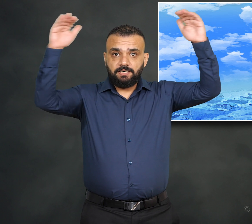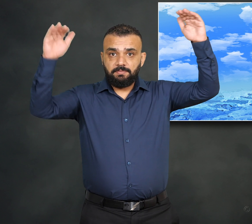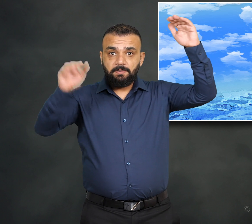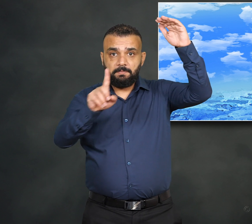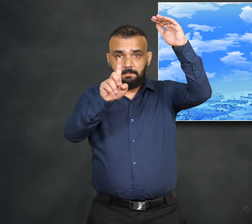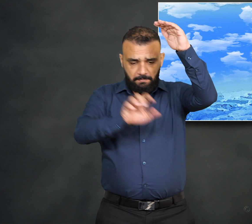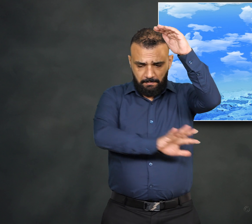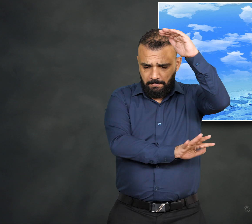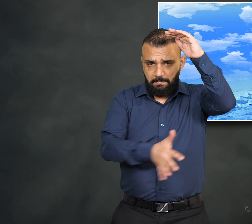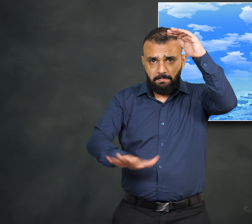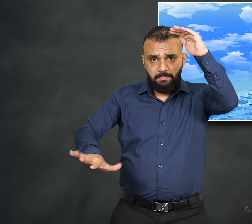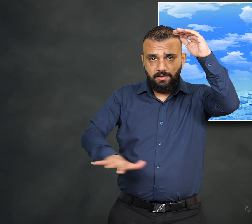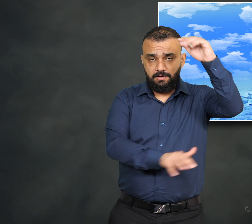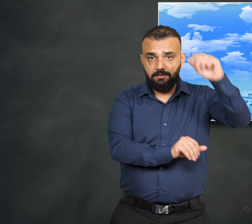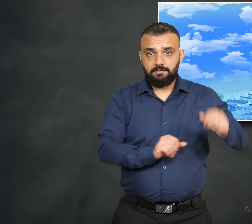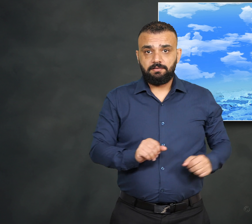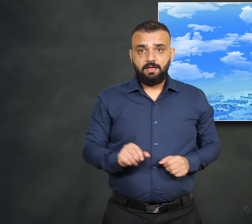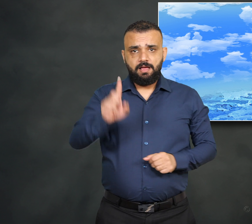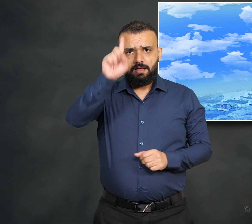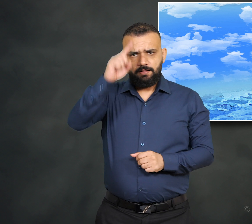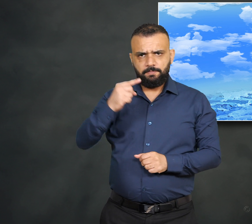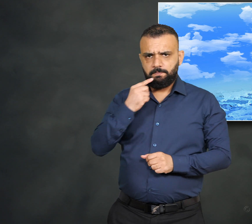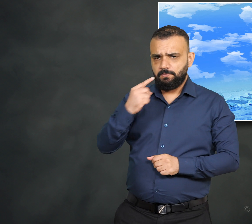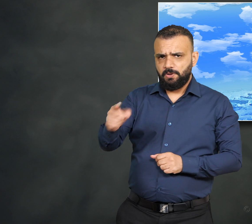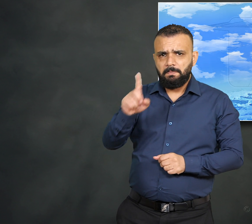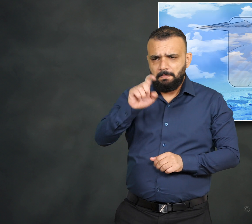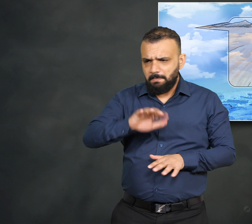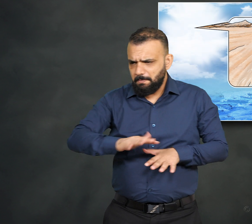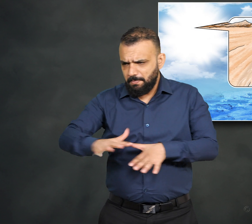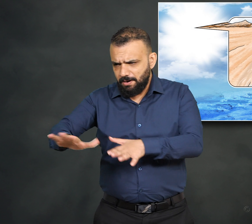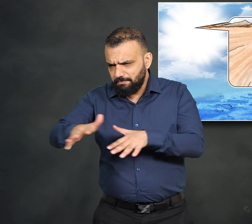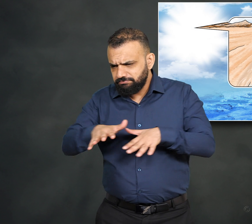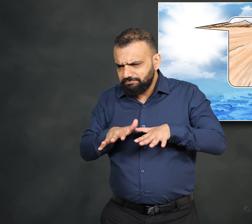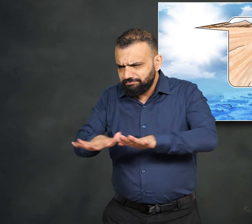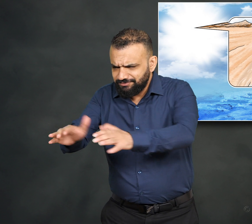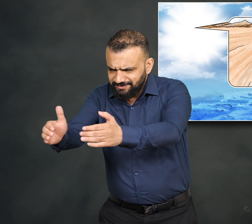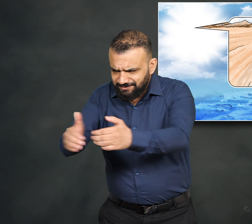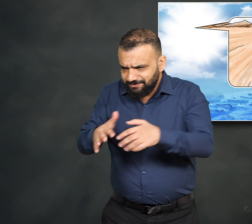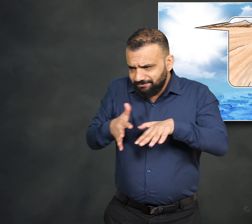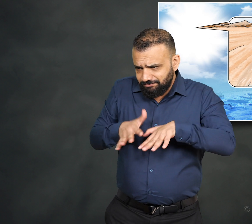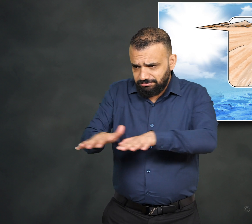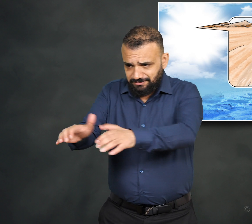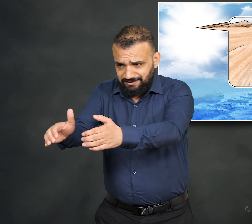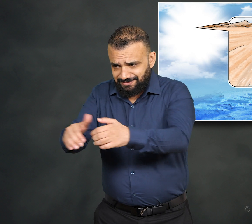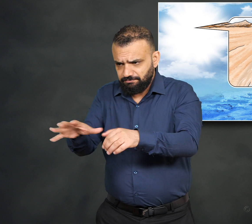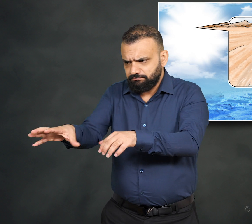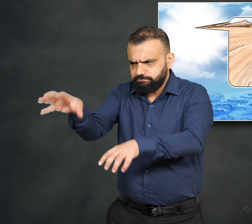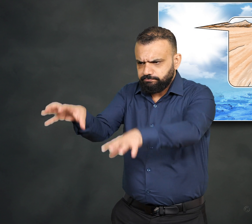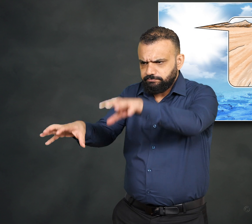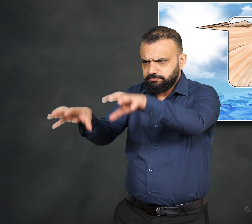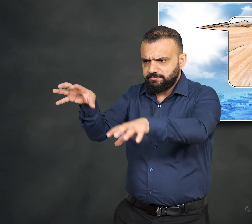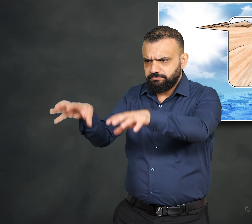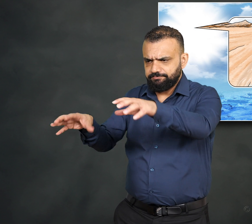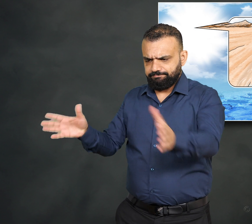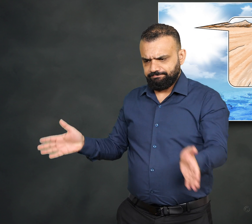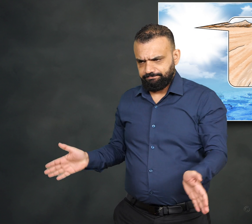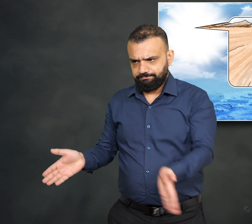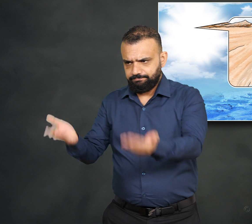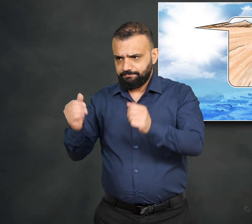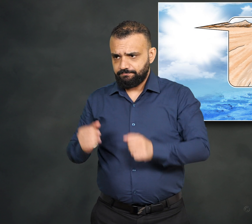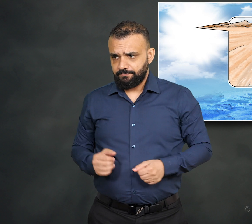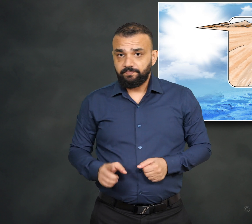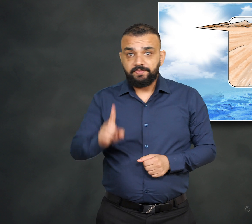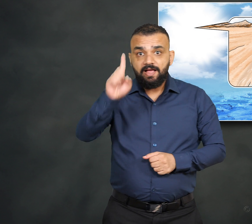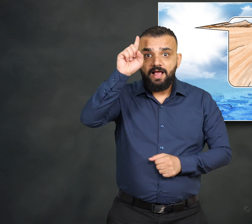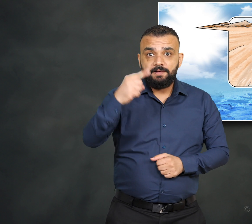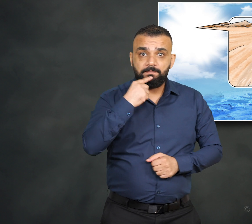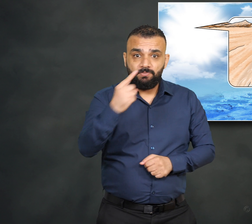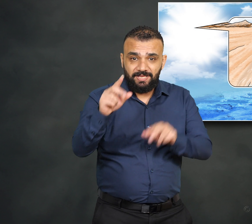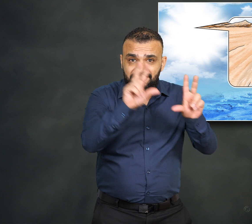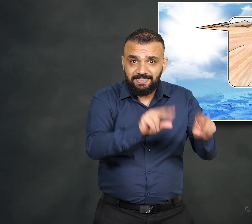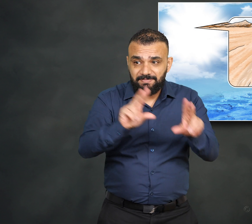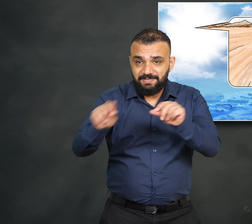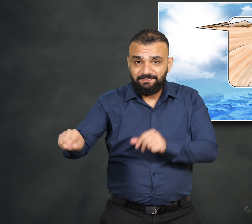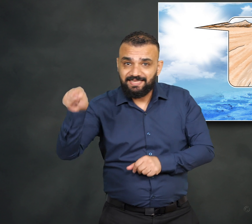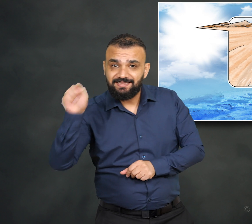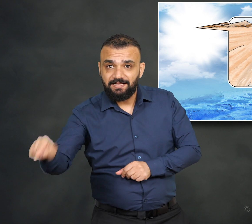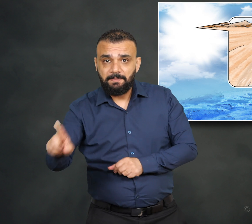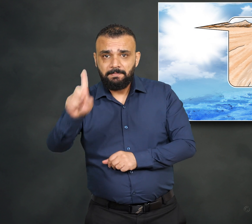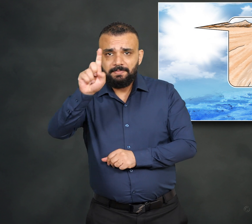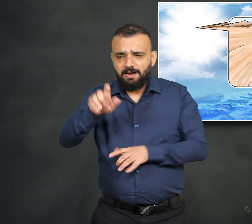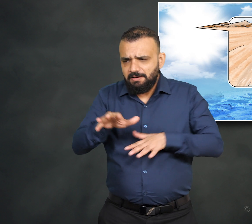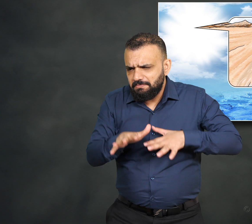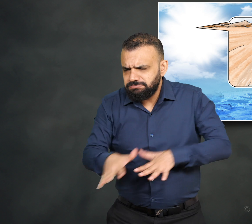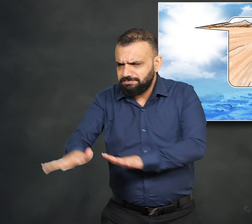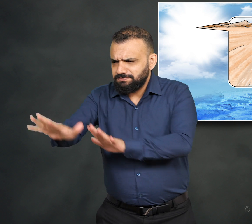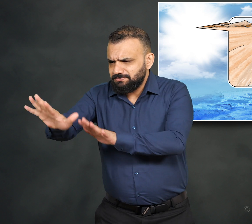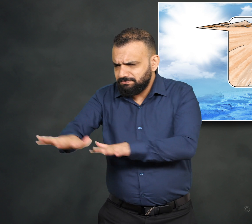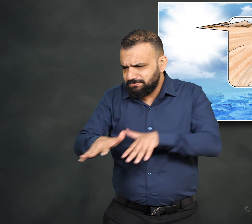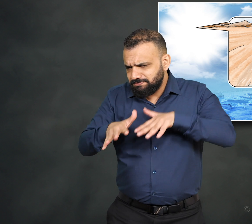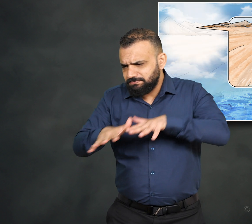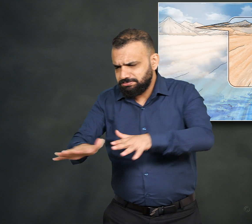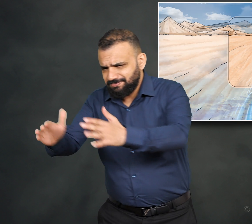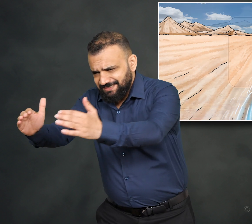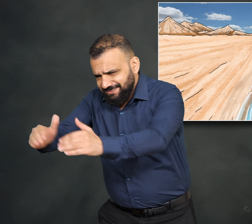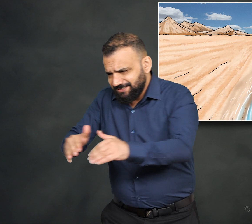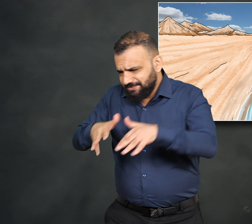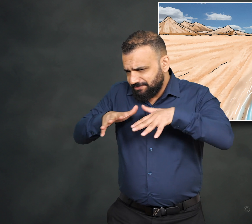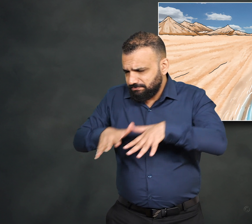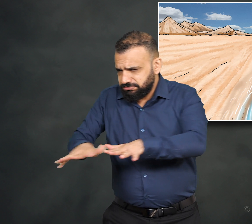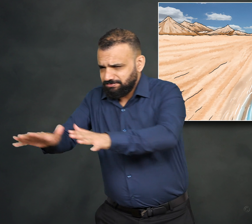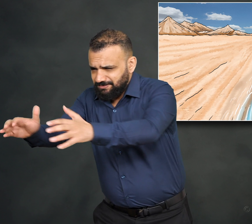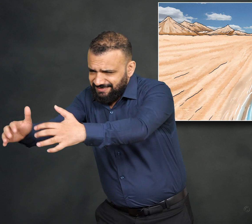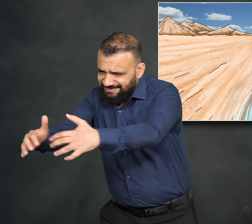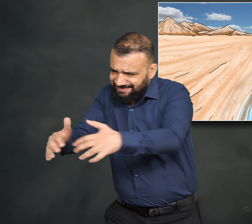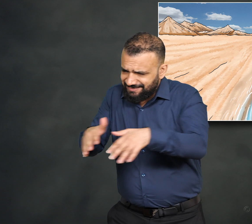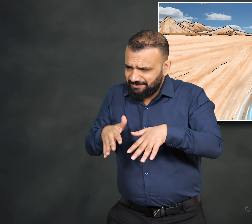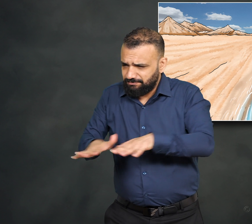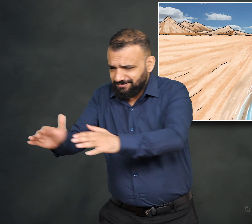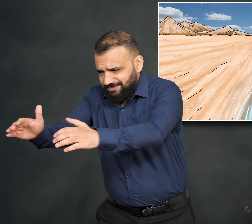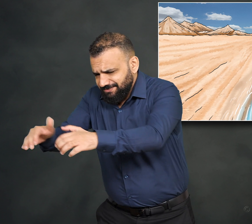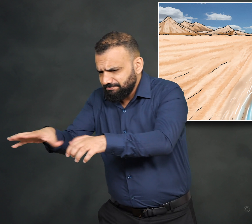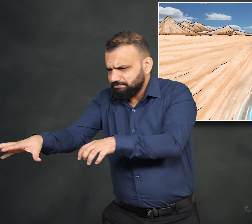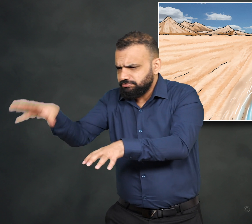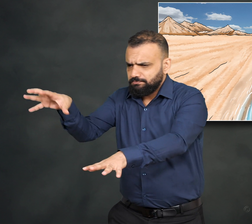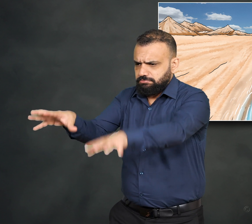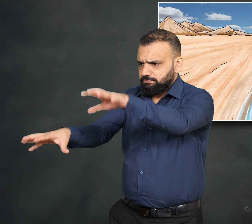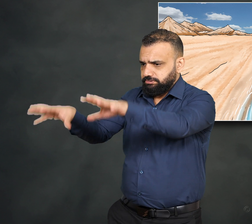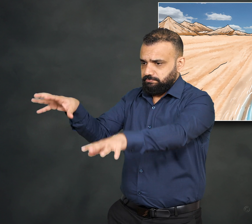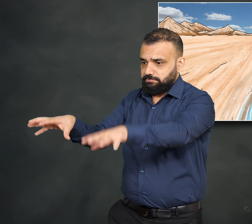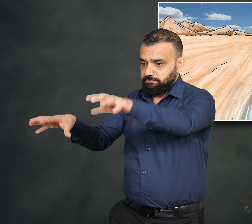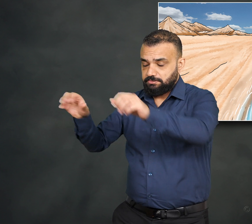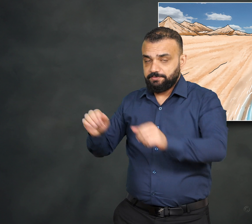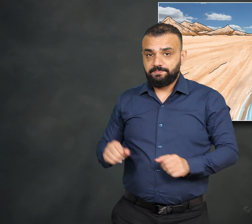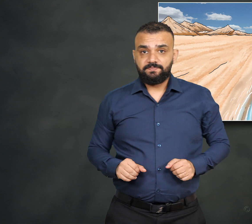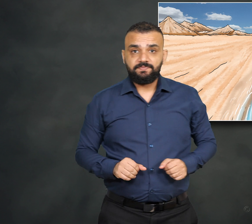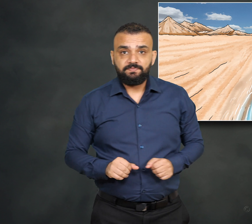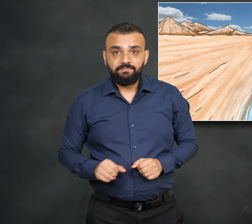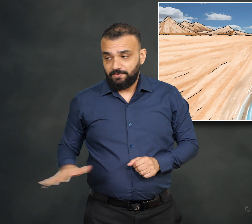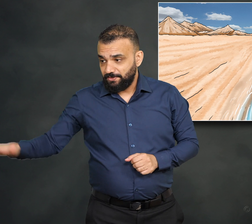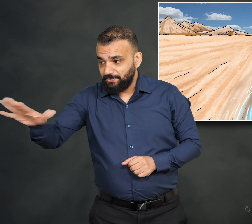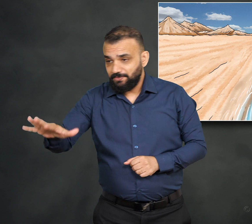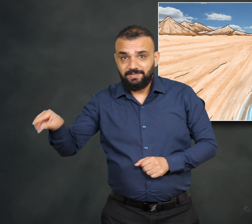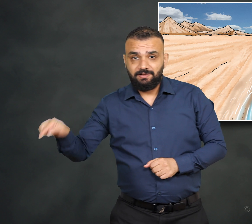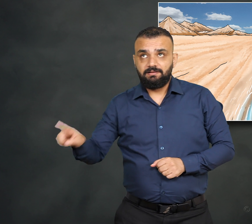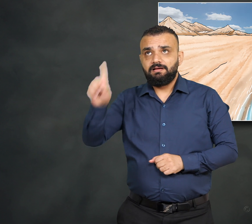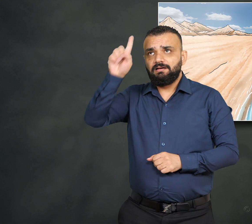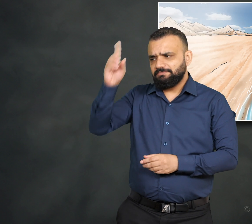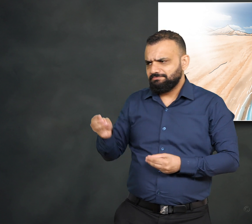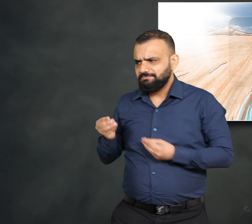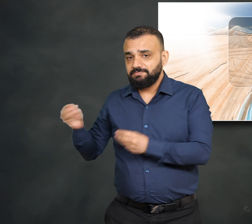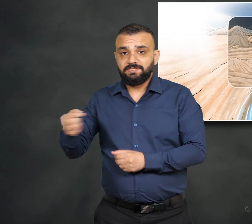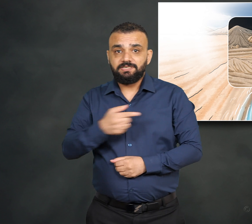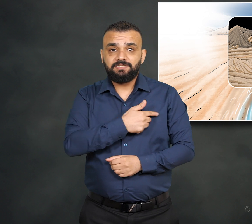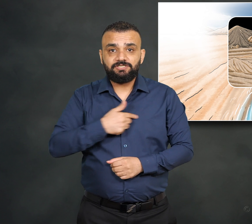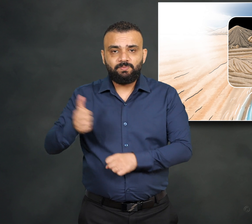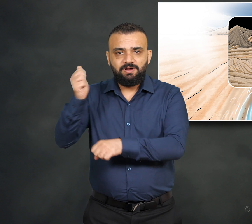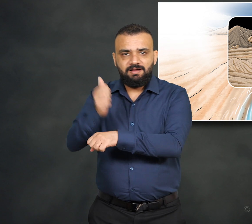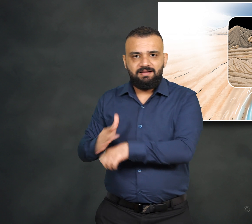And God said, “Let the waters under the sky be gathered into one place, so that the dry land may appear.” And it was so.